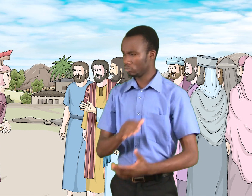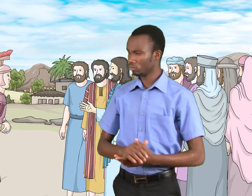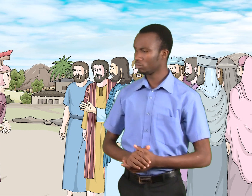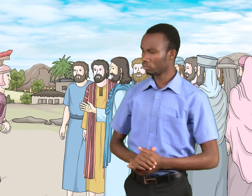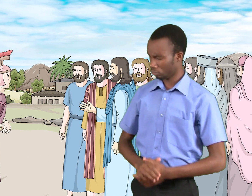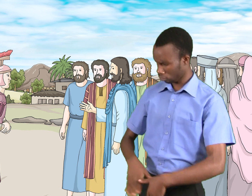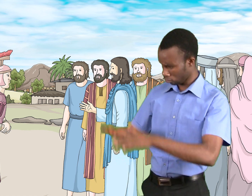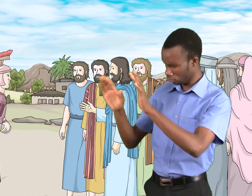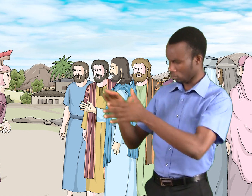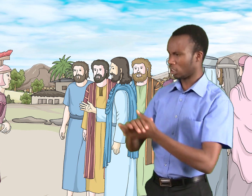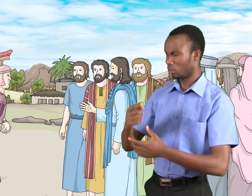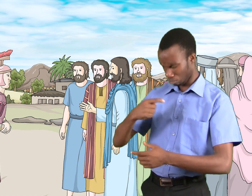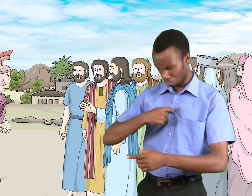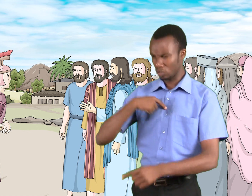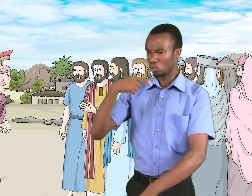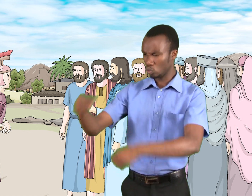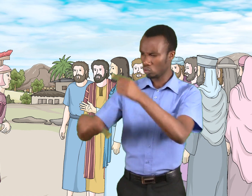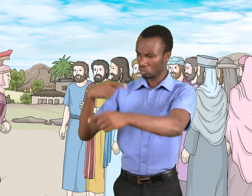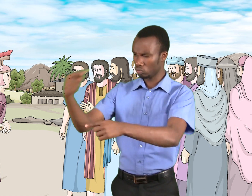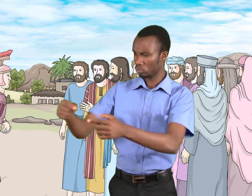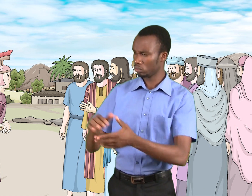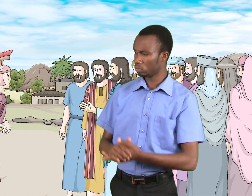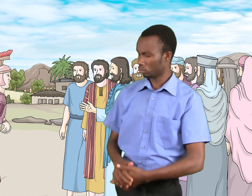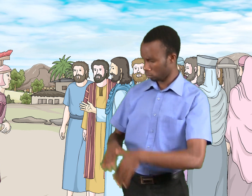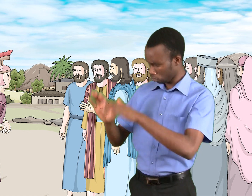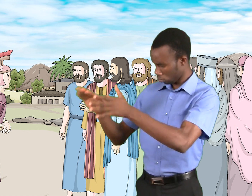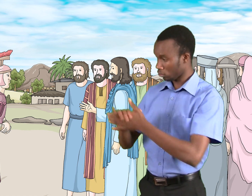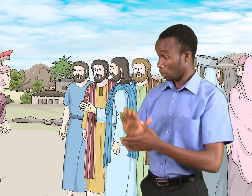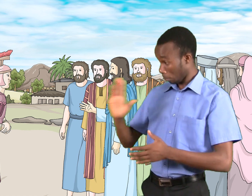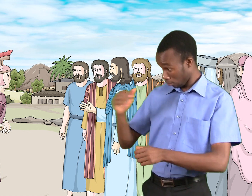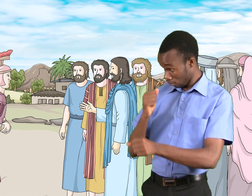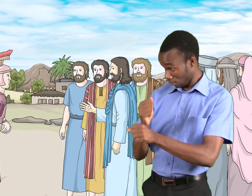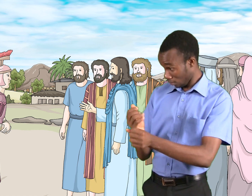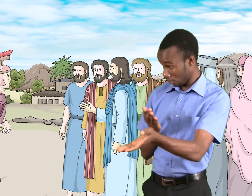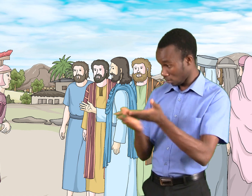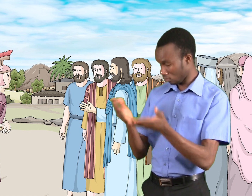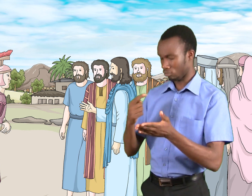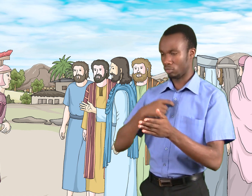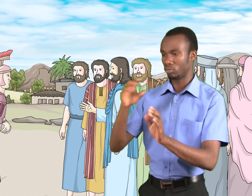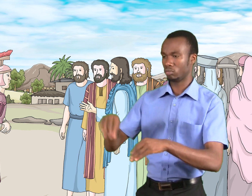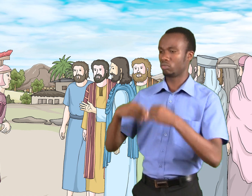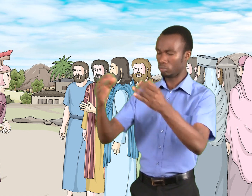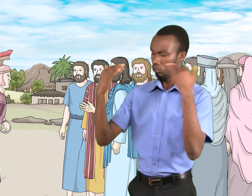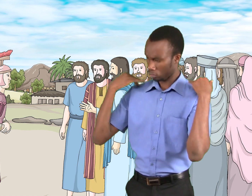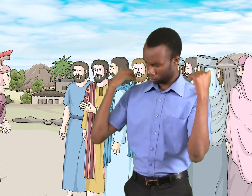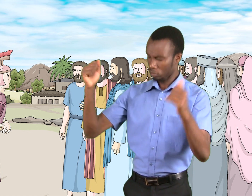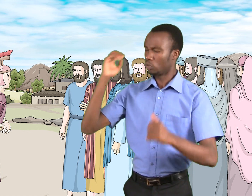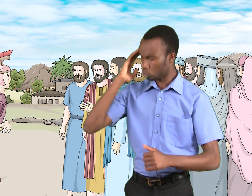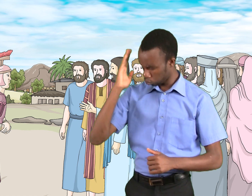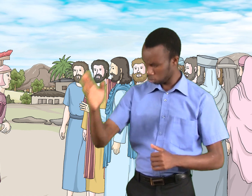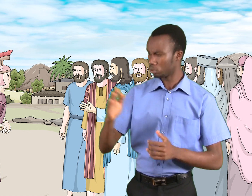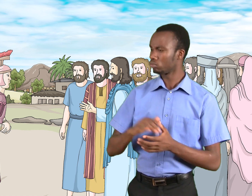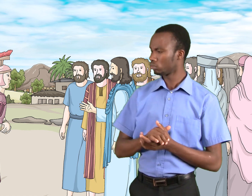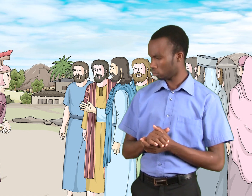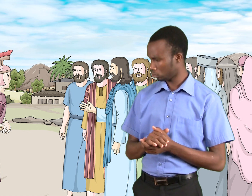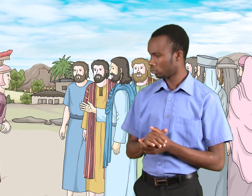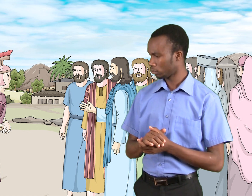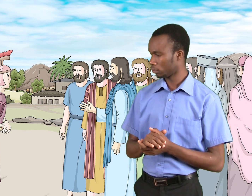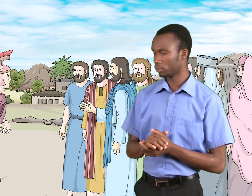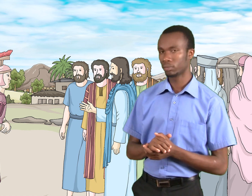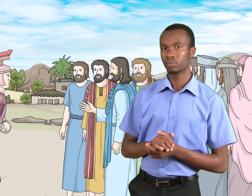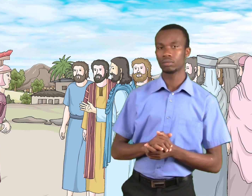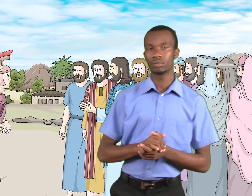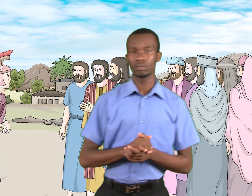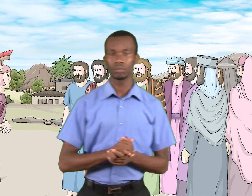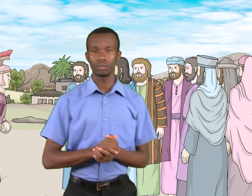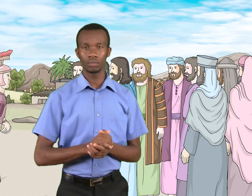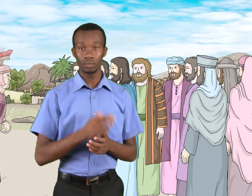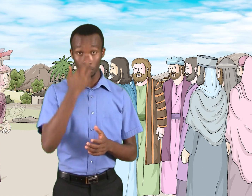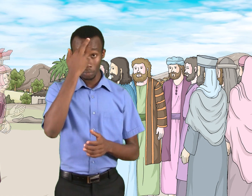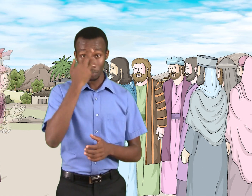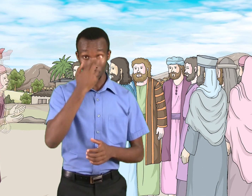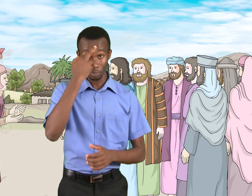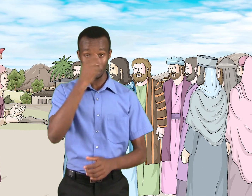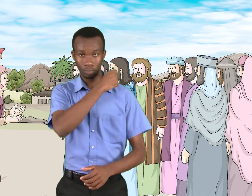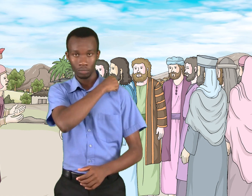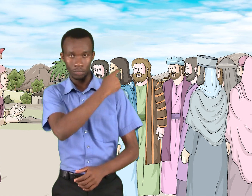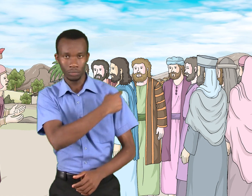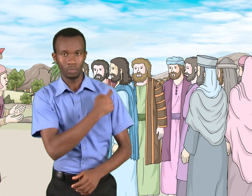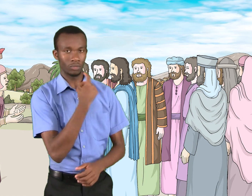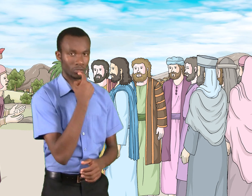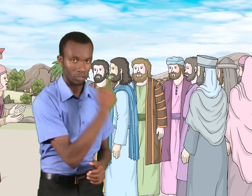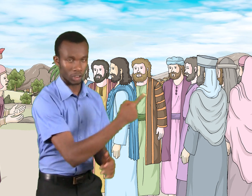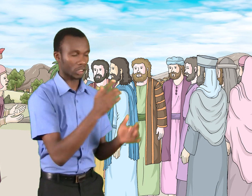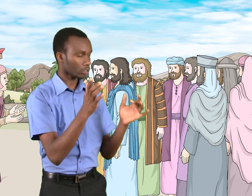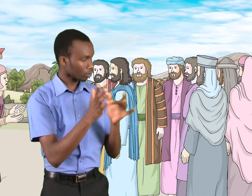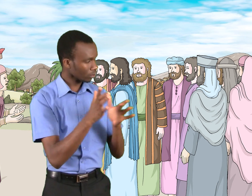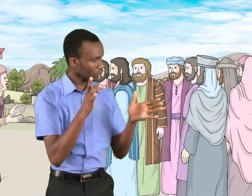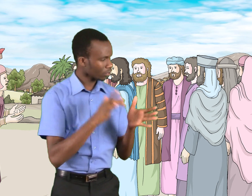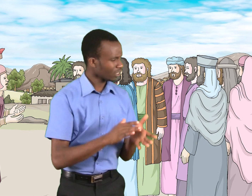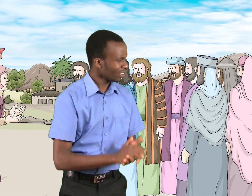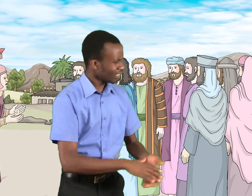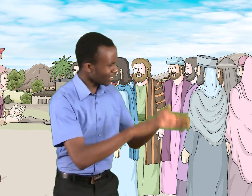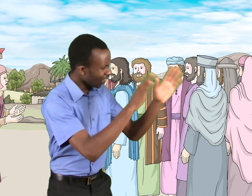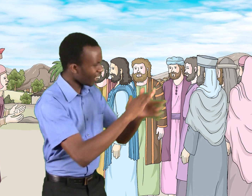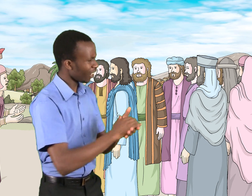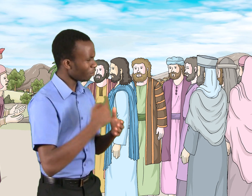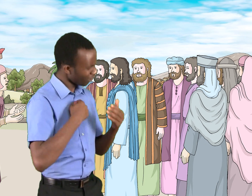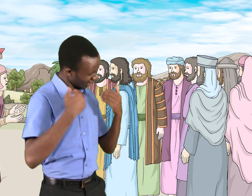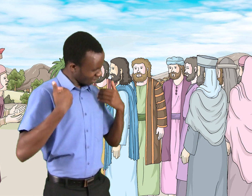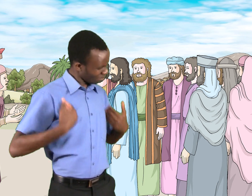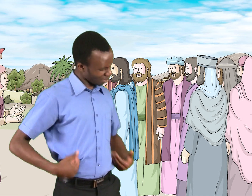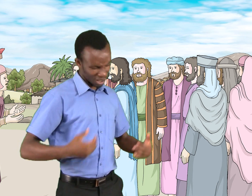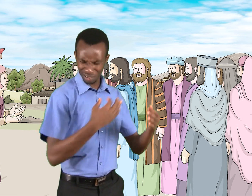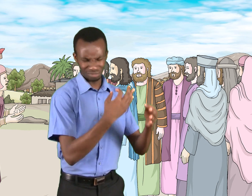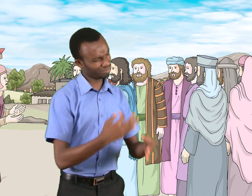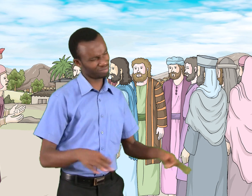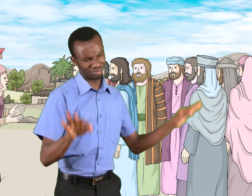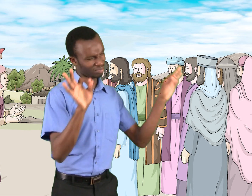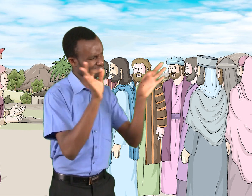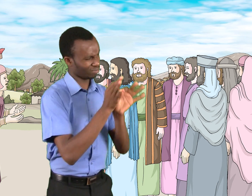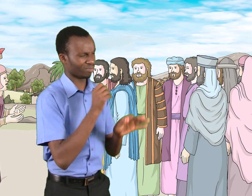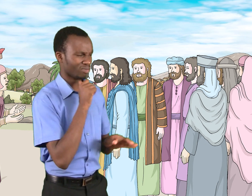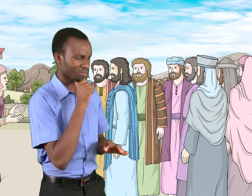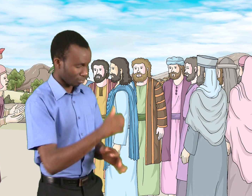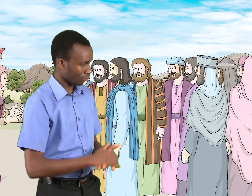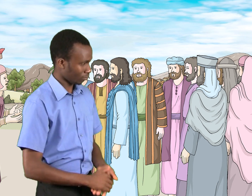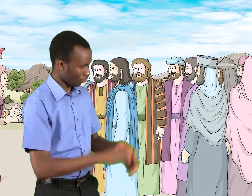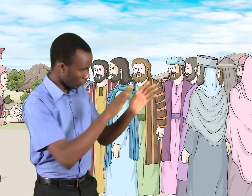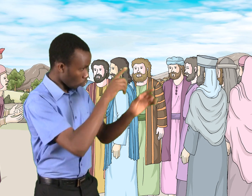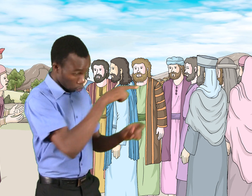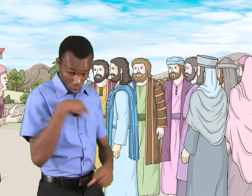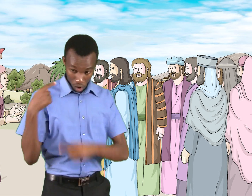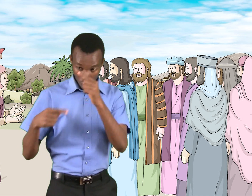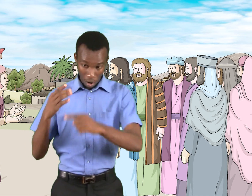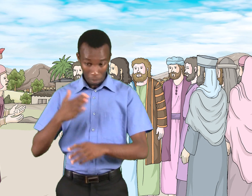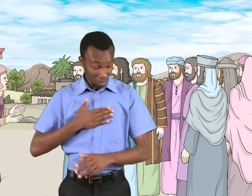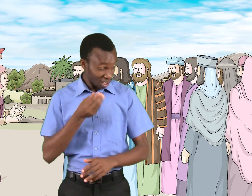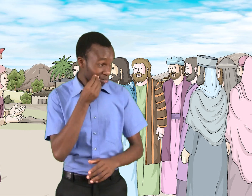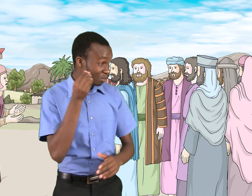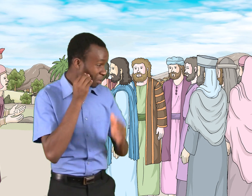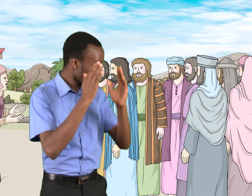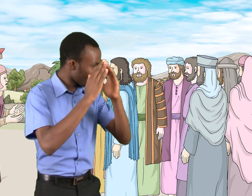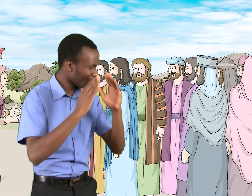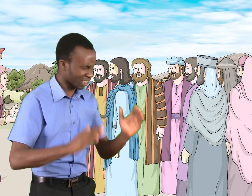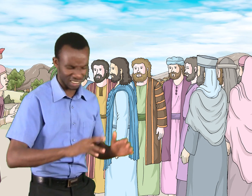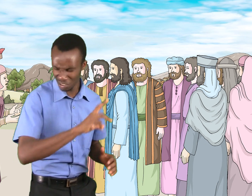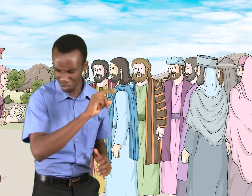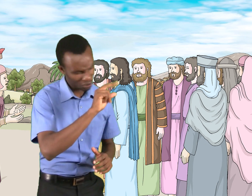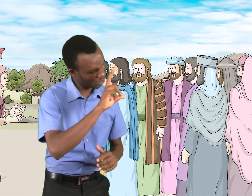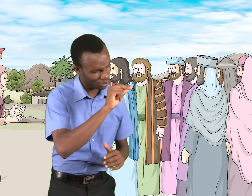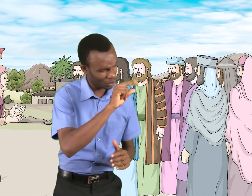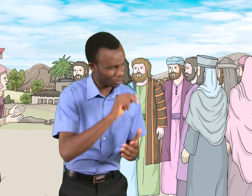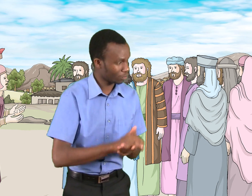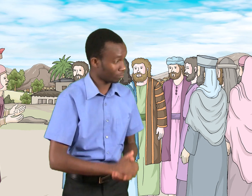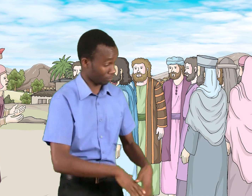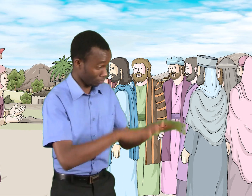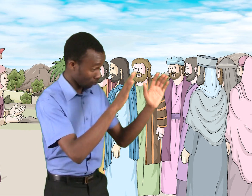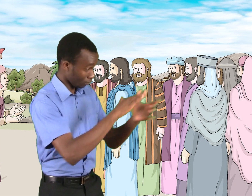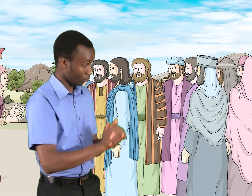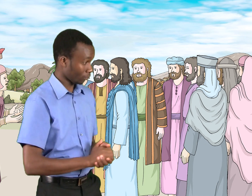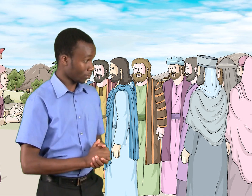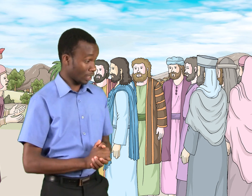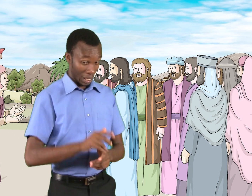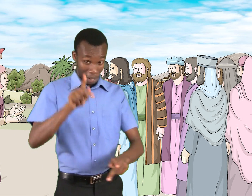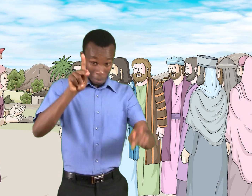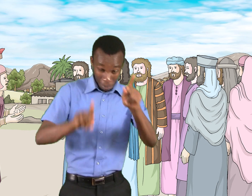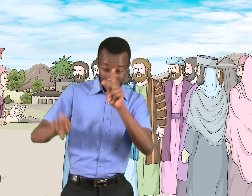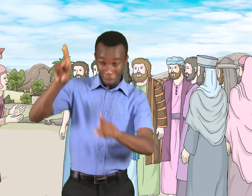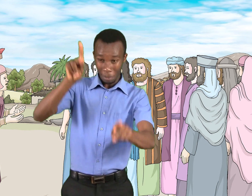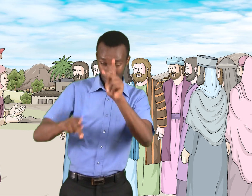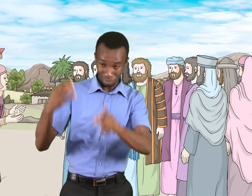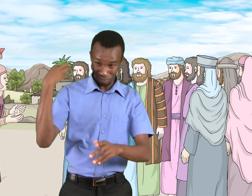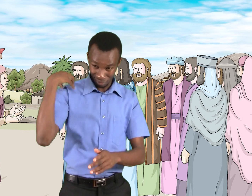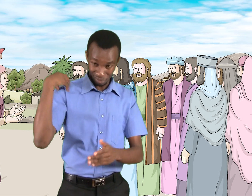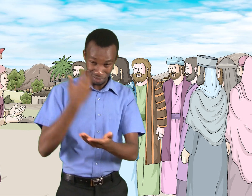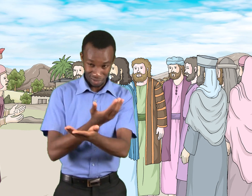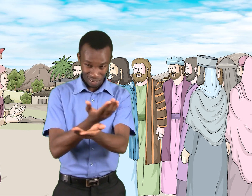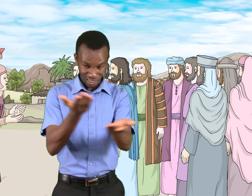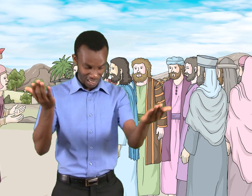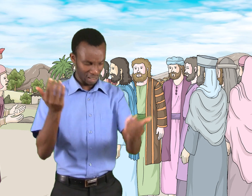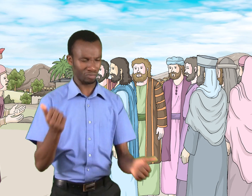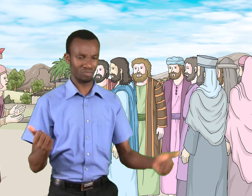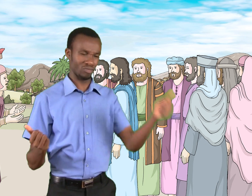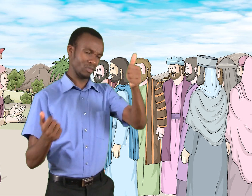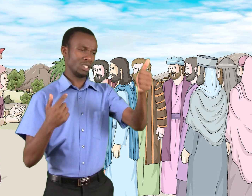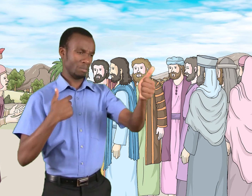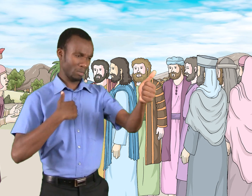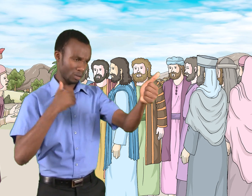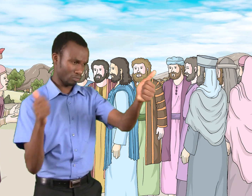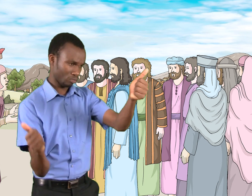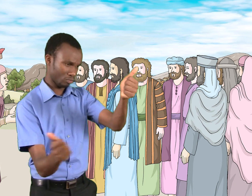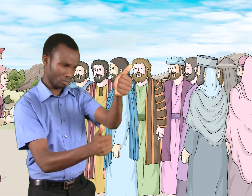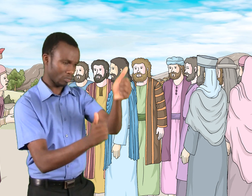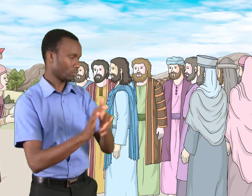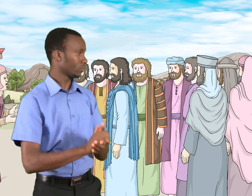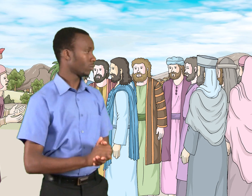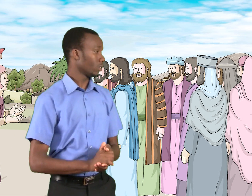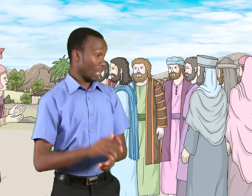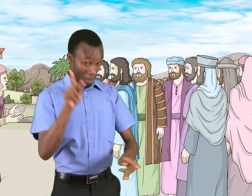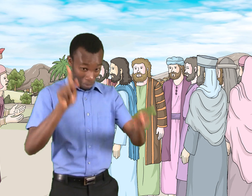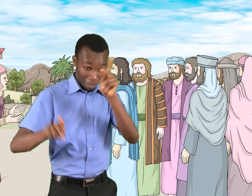The centurion answered, “Lord, I am not worthy to have You come under my roof.